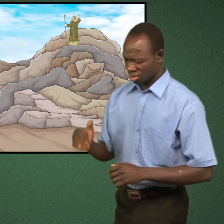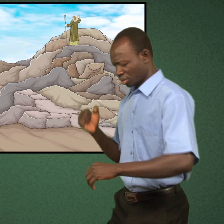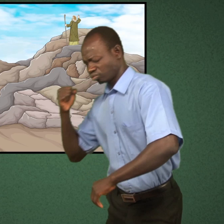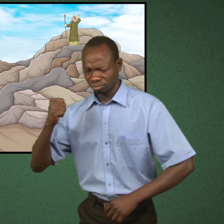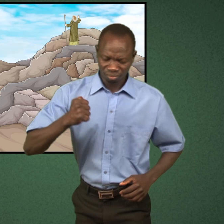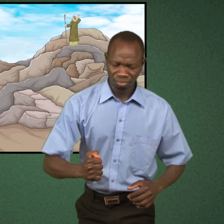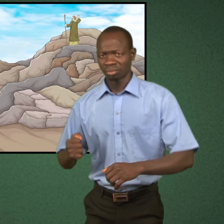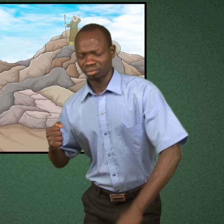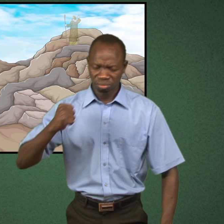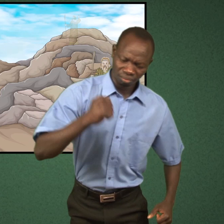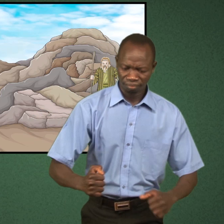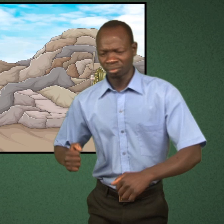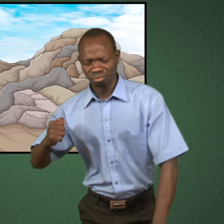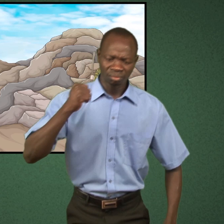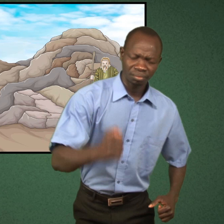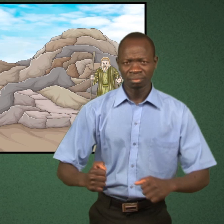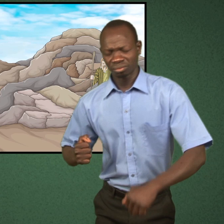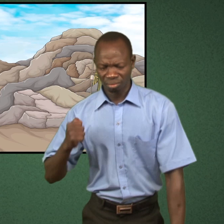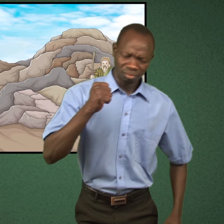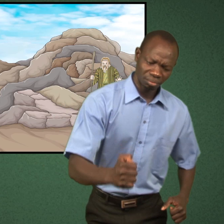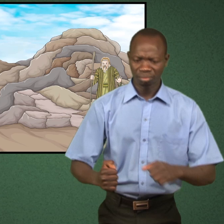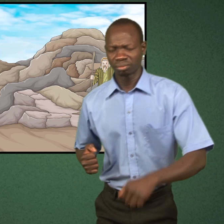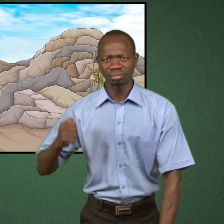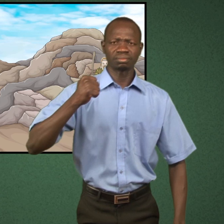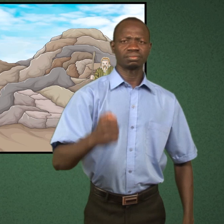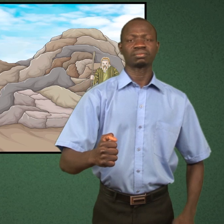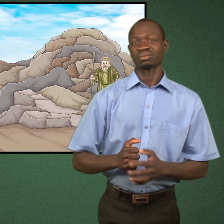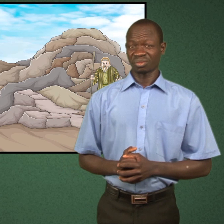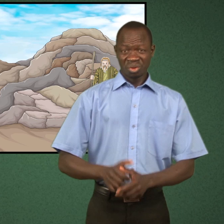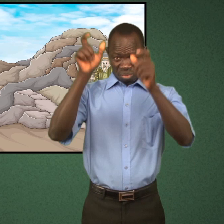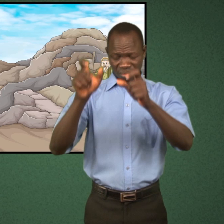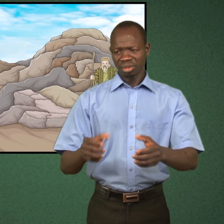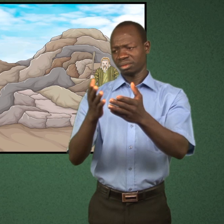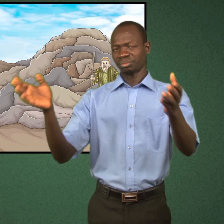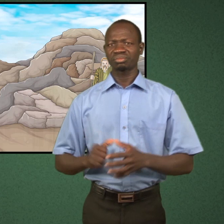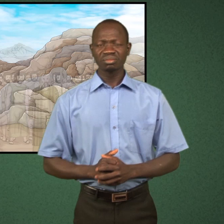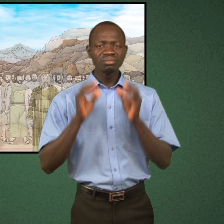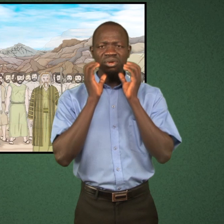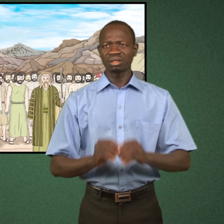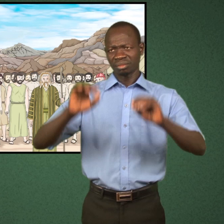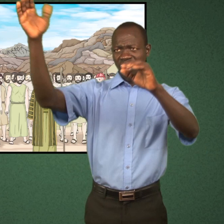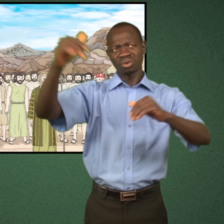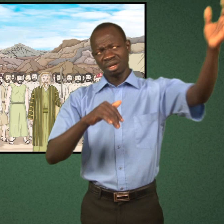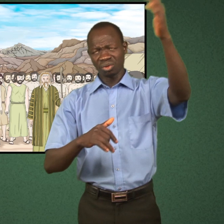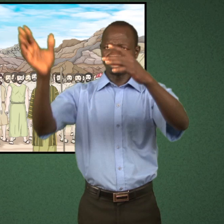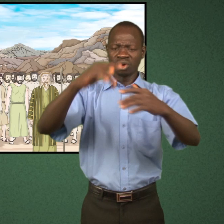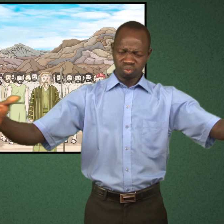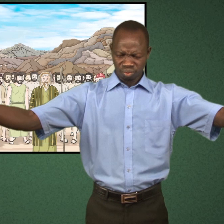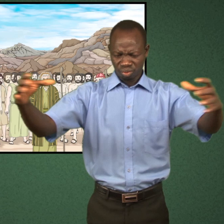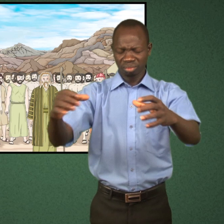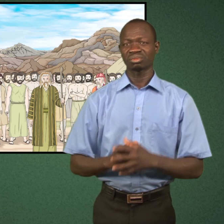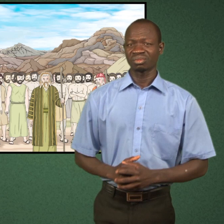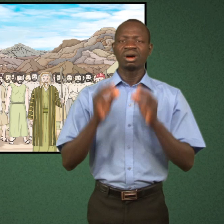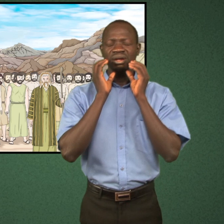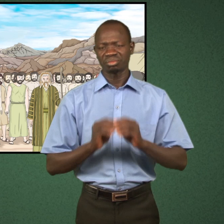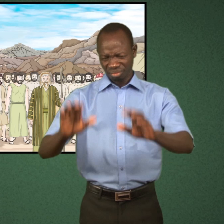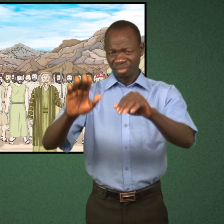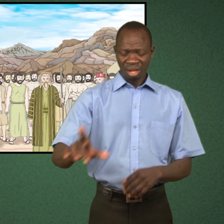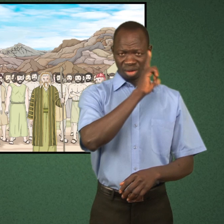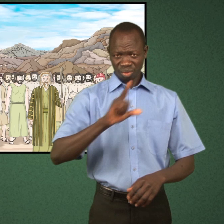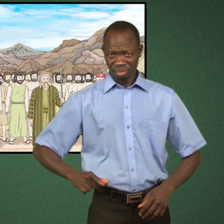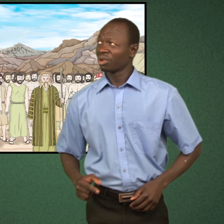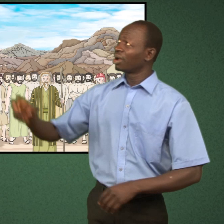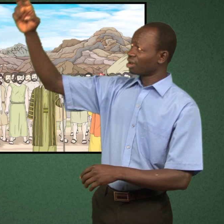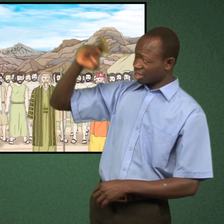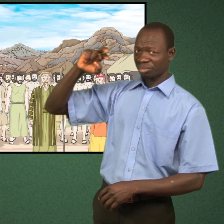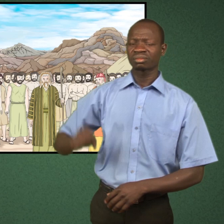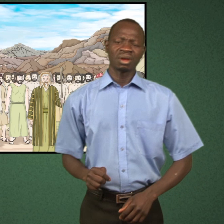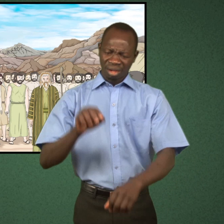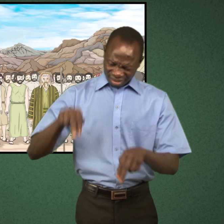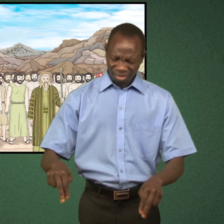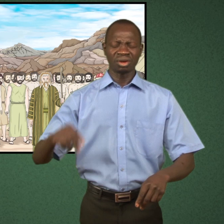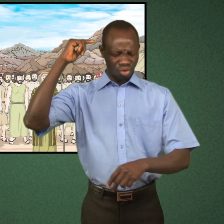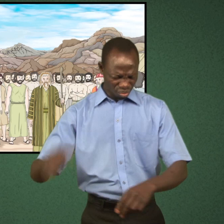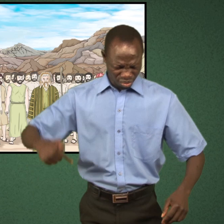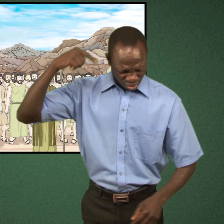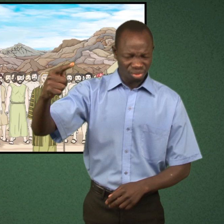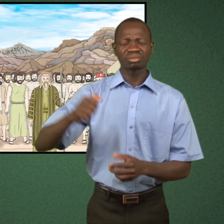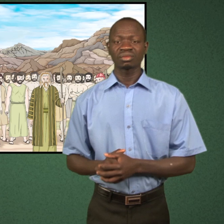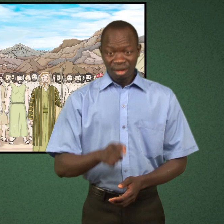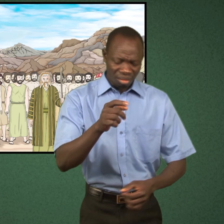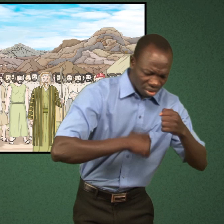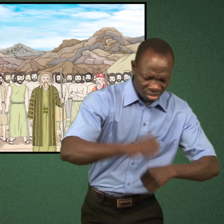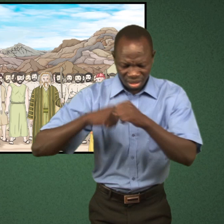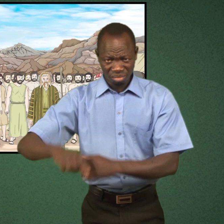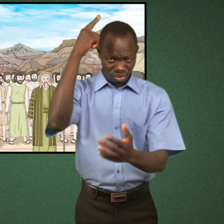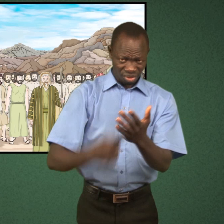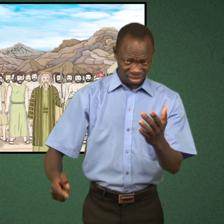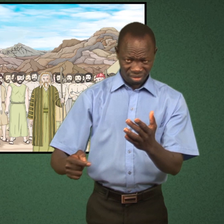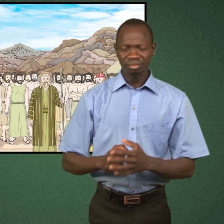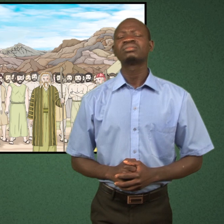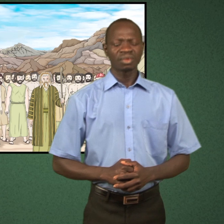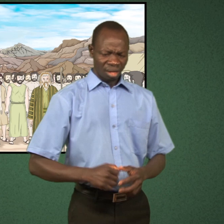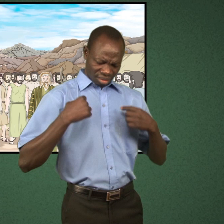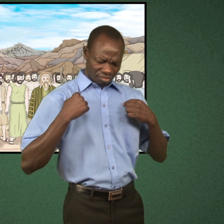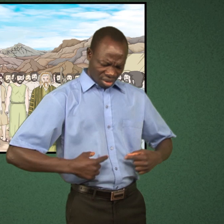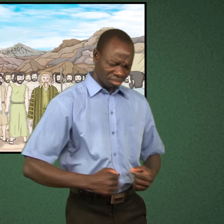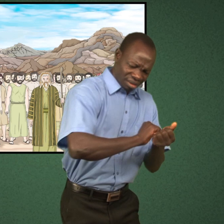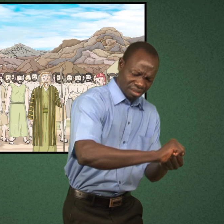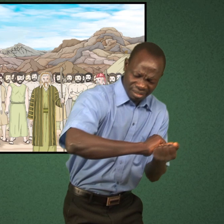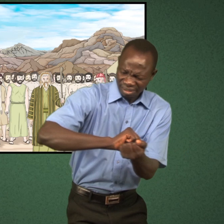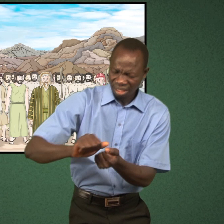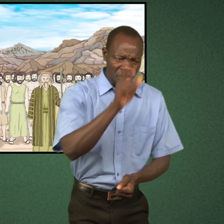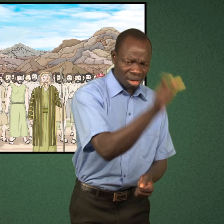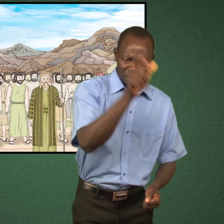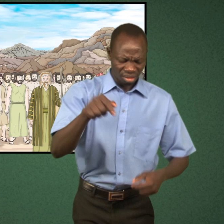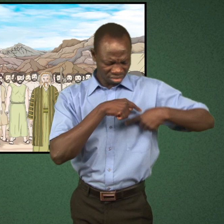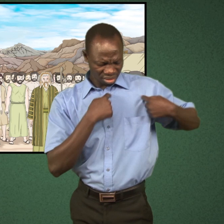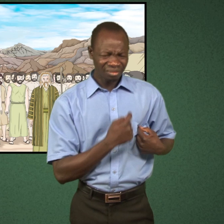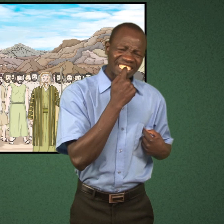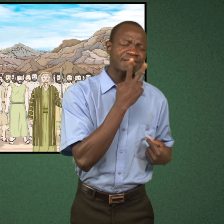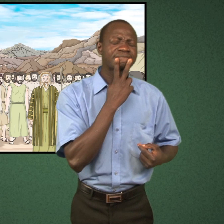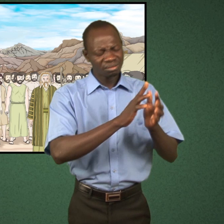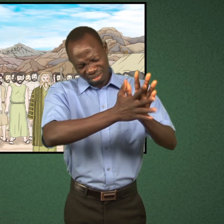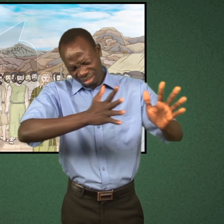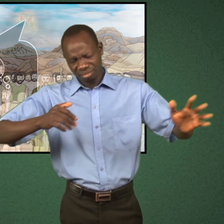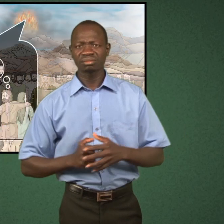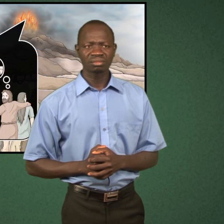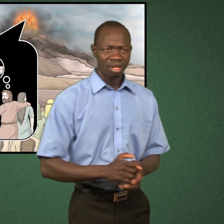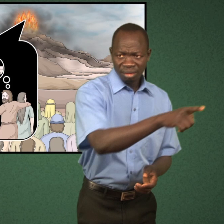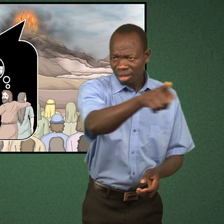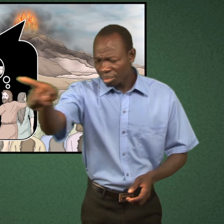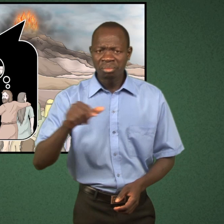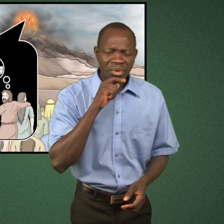When Moses came down from the mountain to the people, he consecrated them, and they washed their clothes. “Be prepared for the third day,” he said to the people.